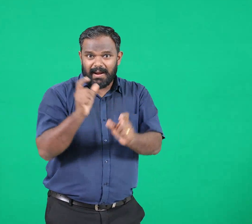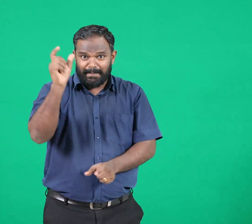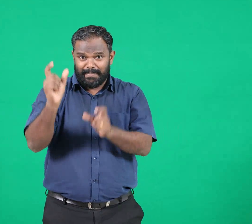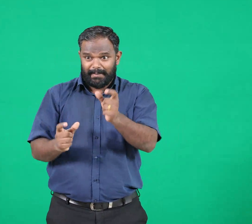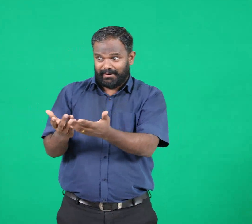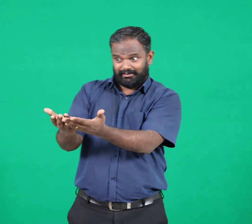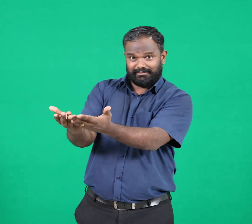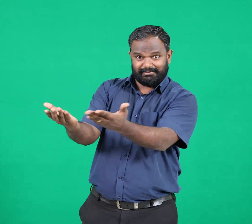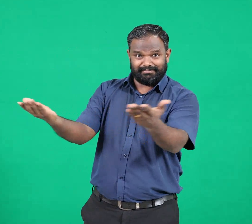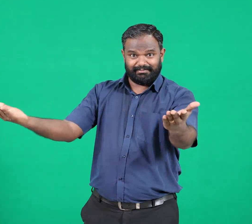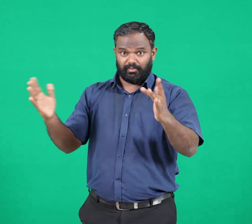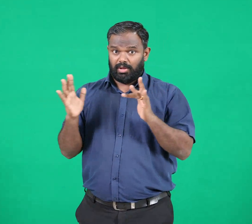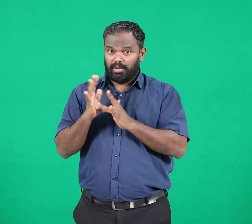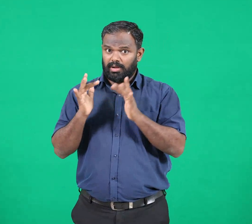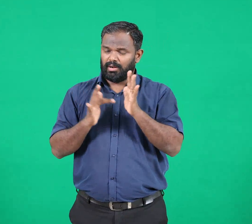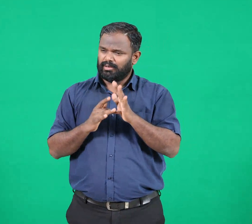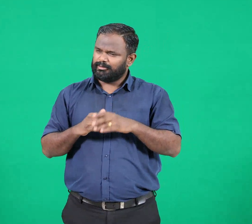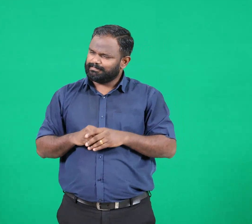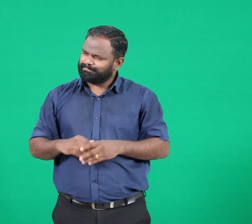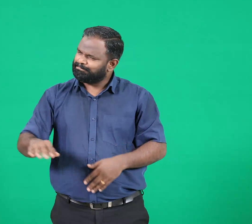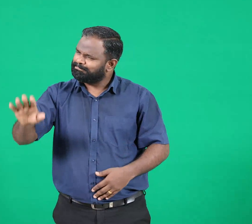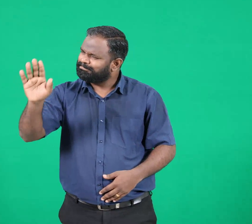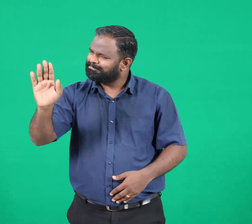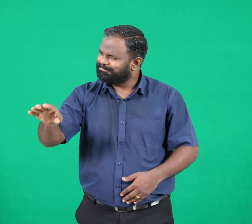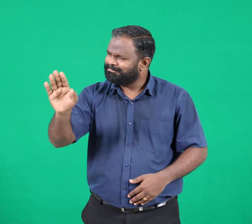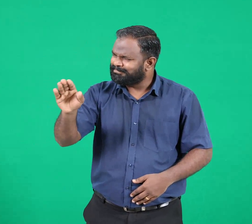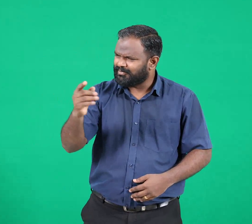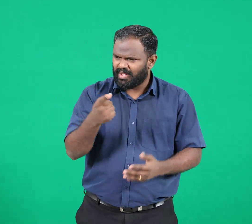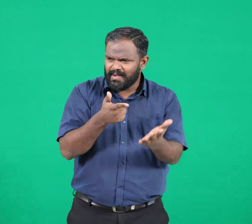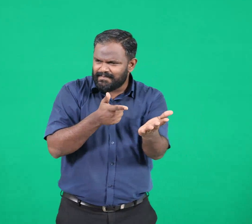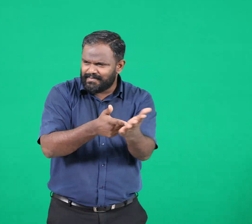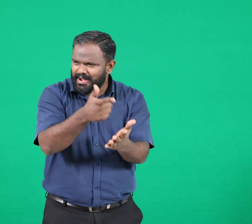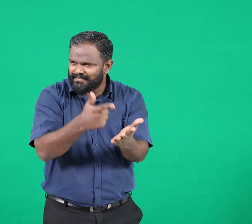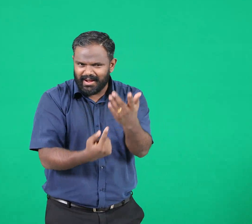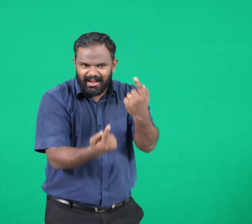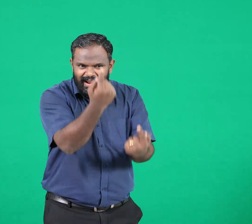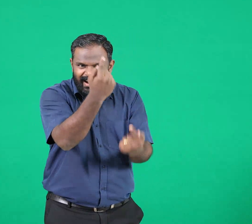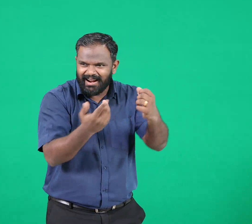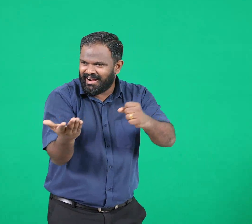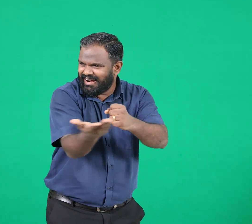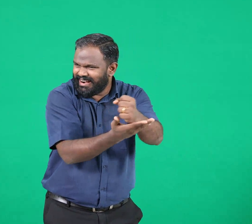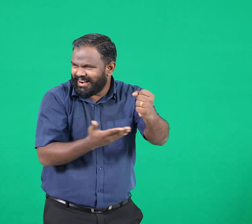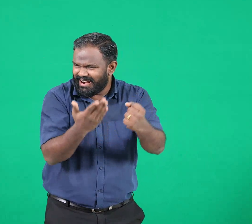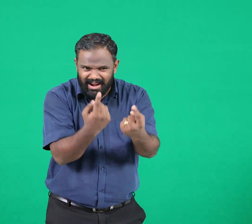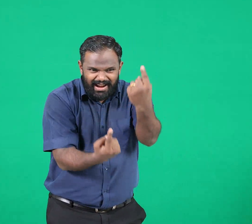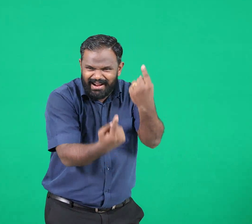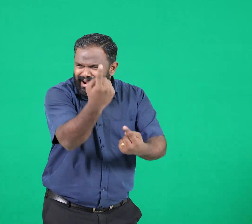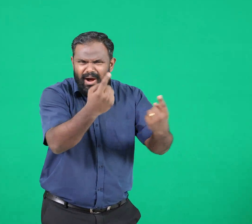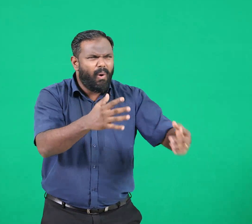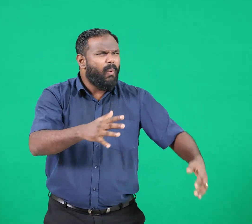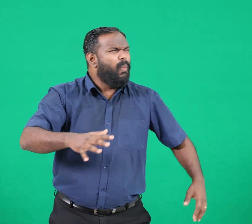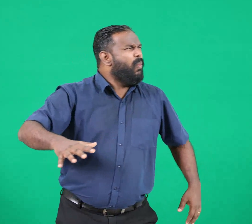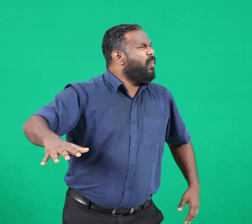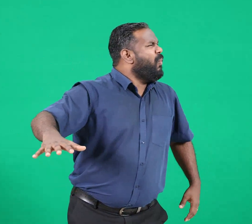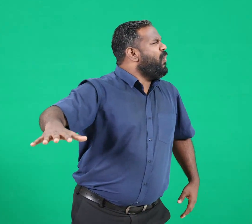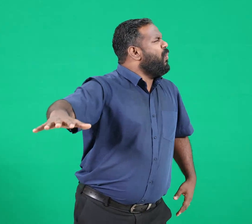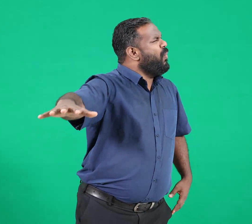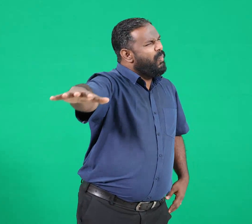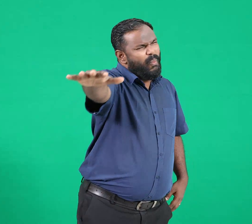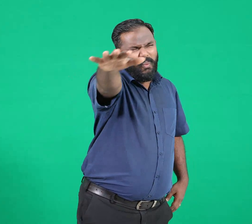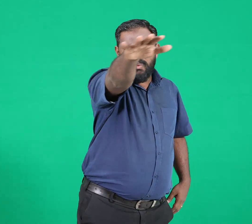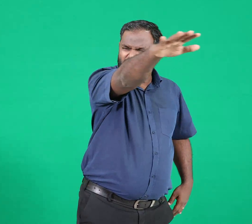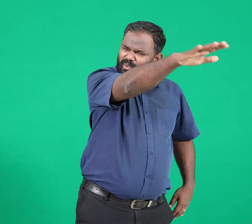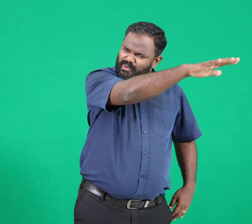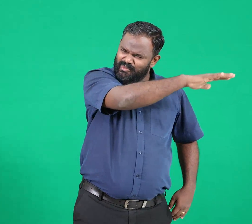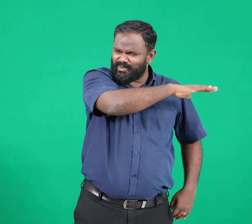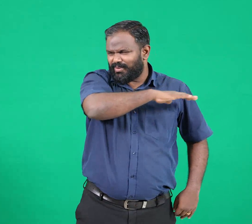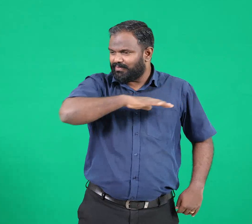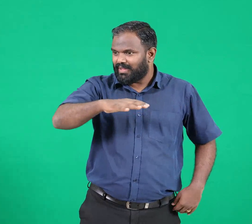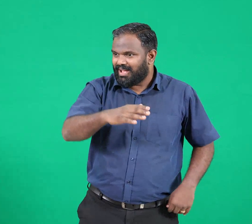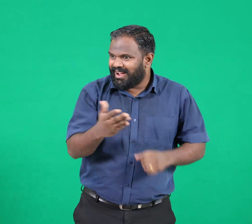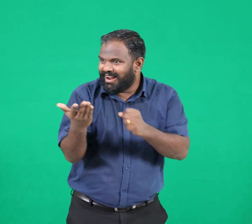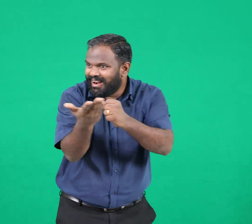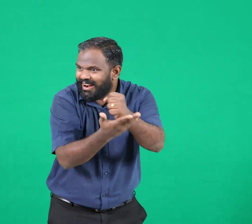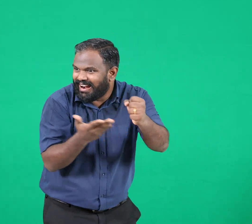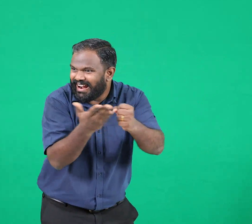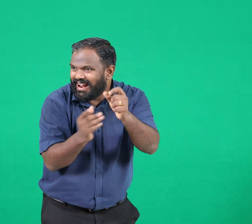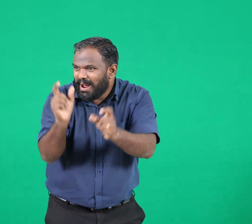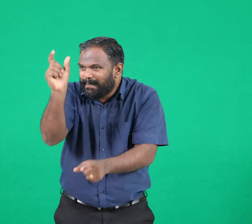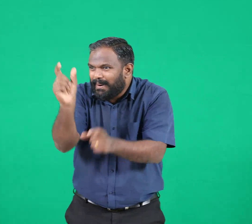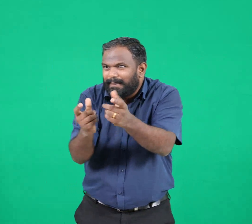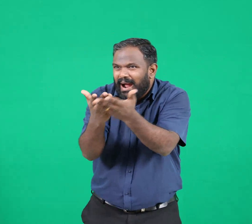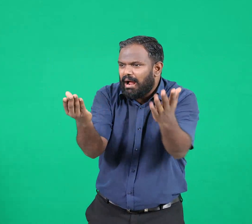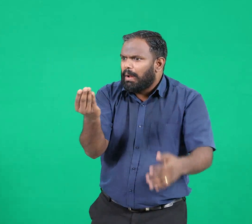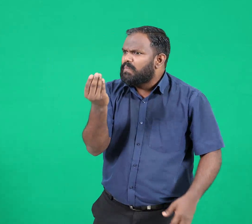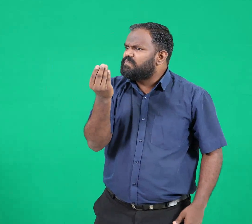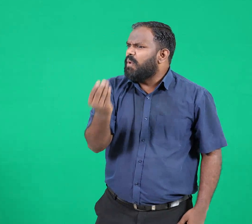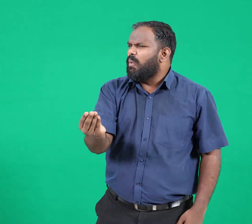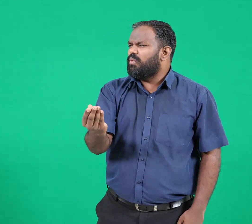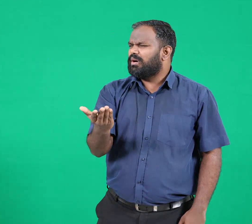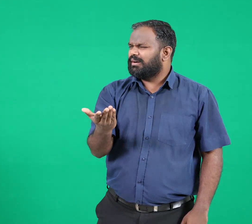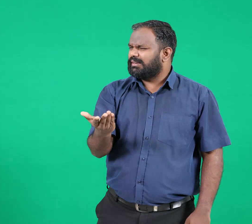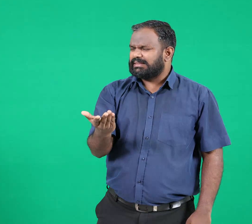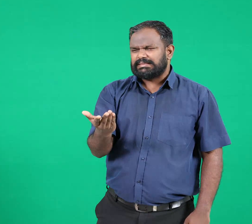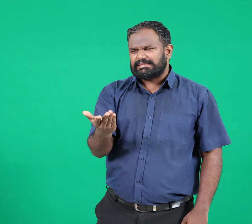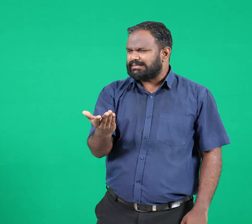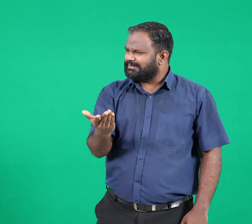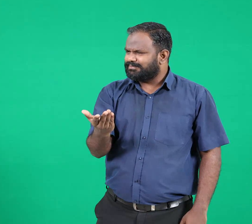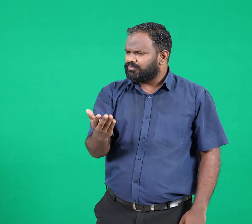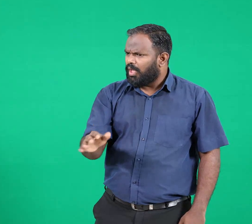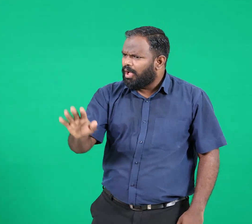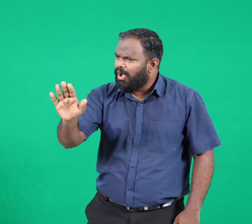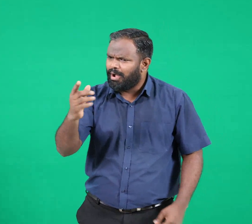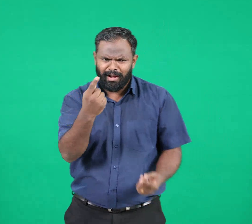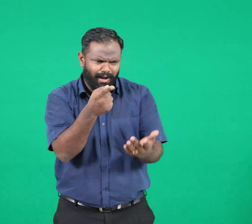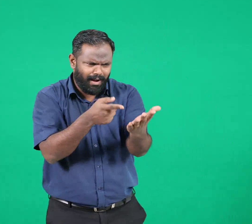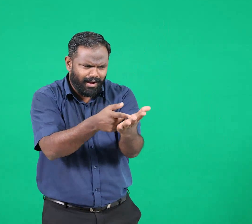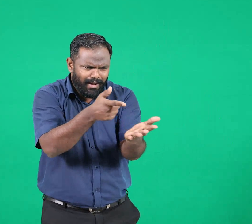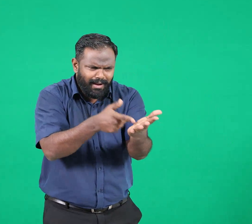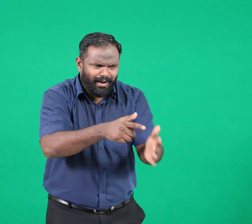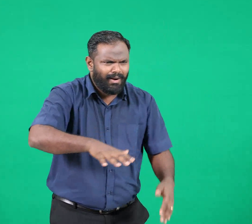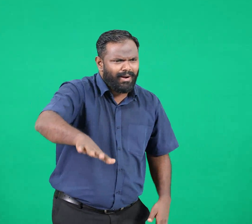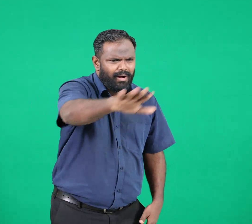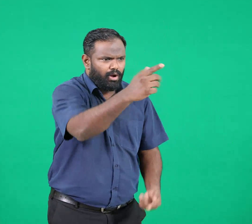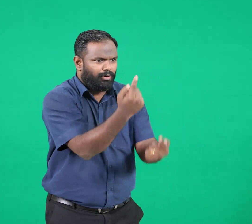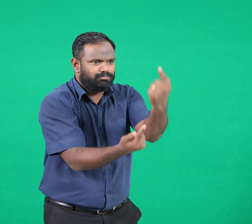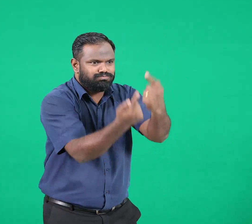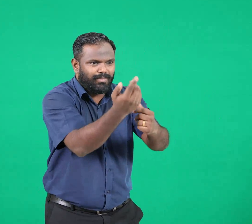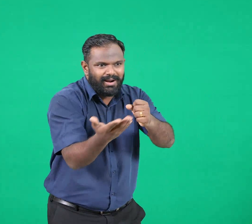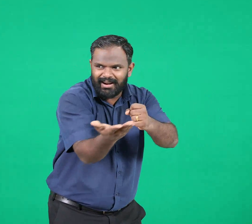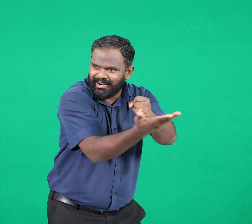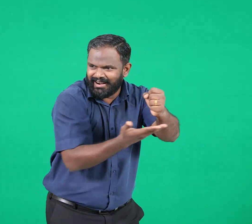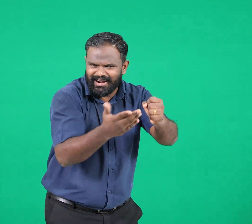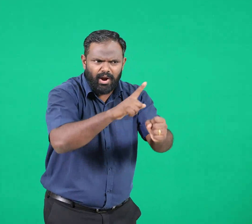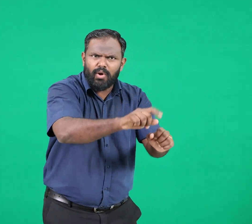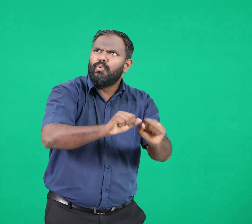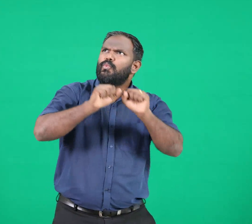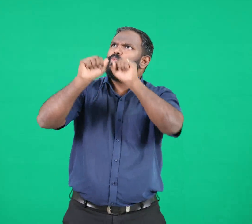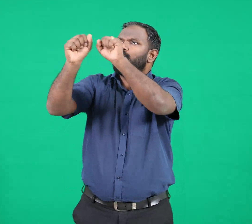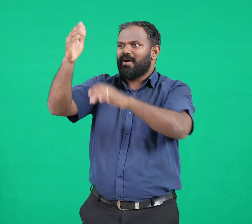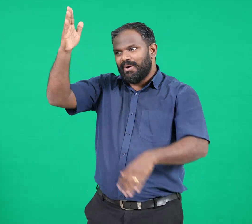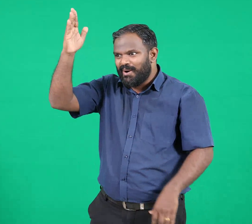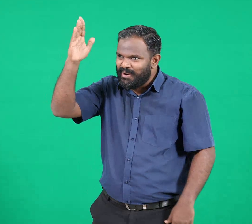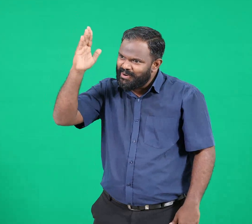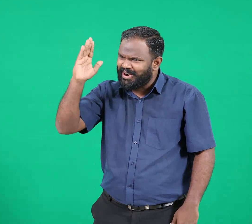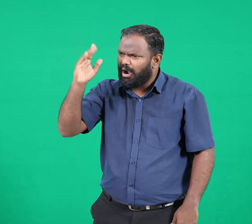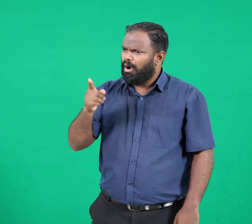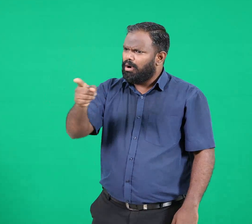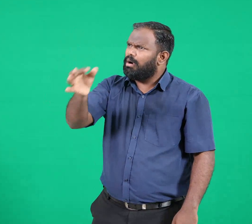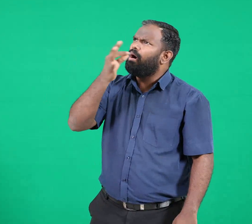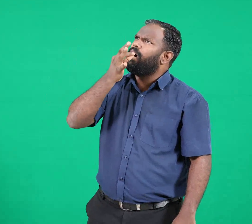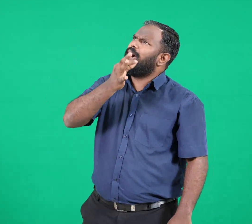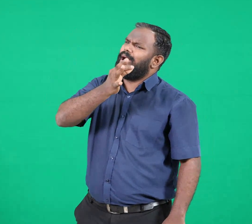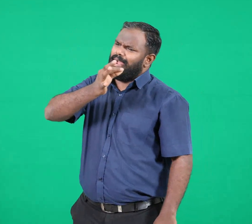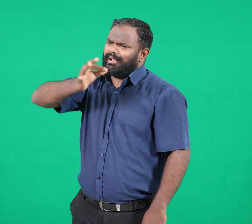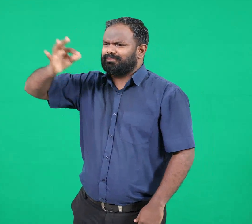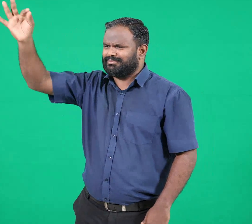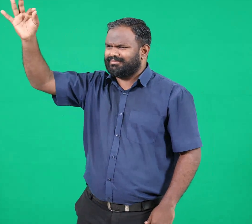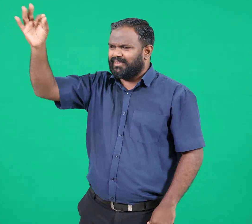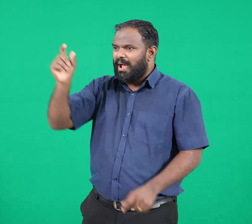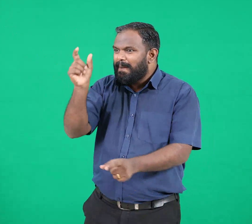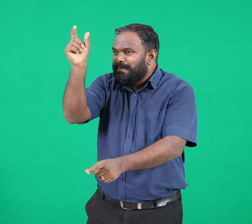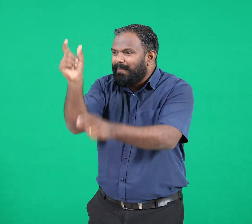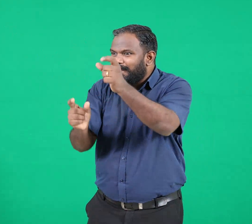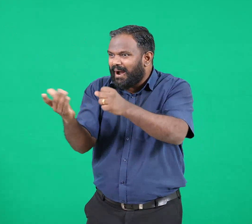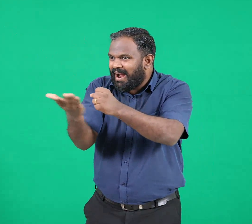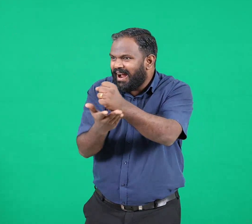Then He said to His disciples, "The harvest is plentiful, but the workers are few.